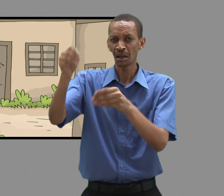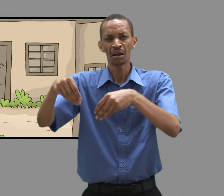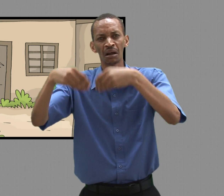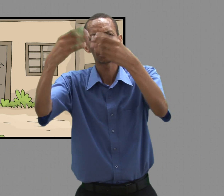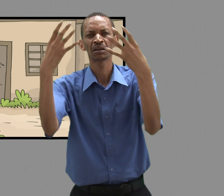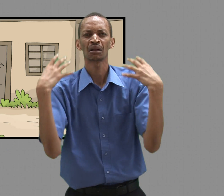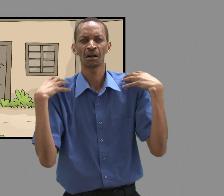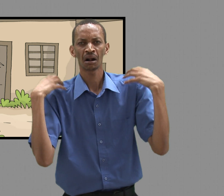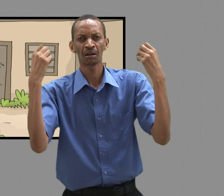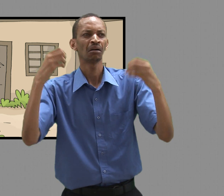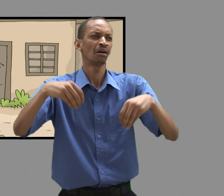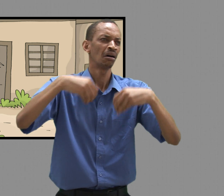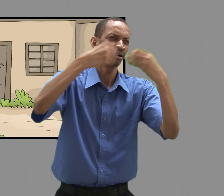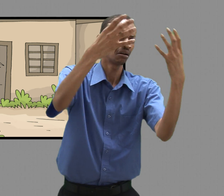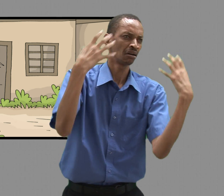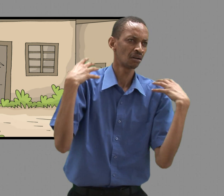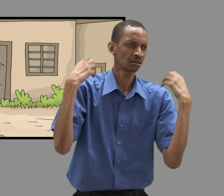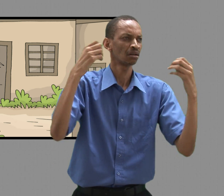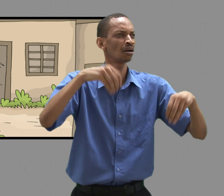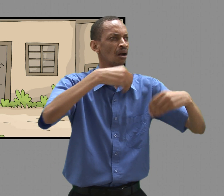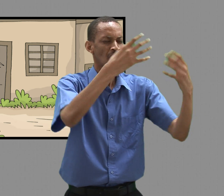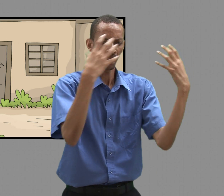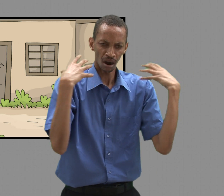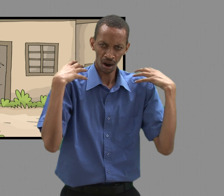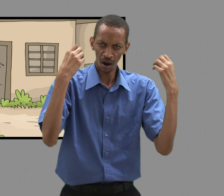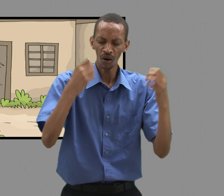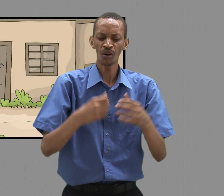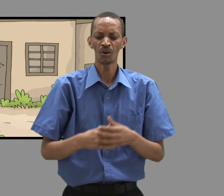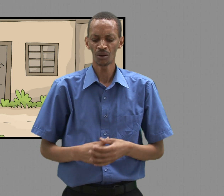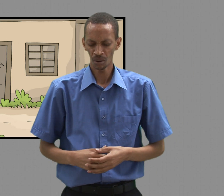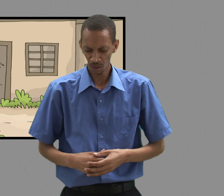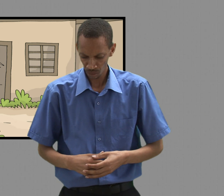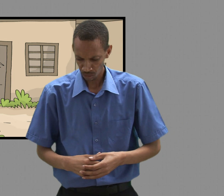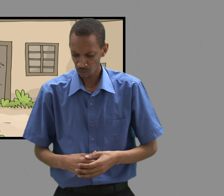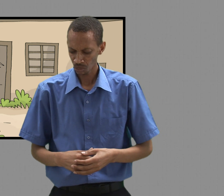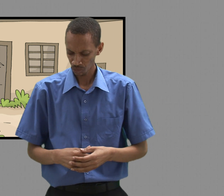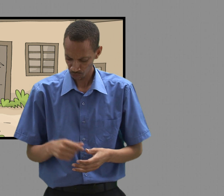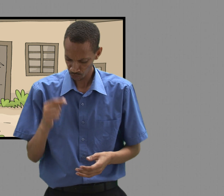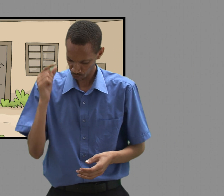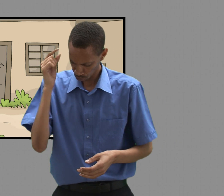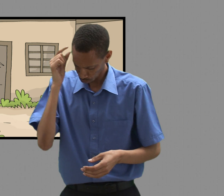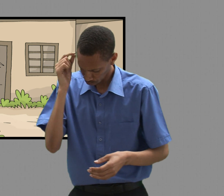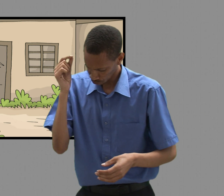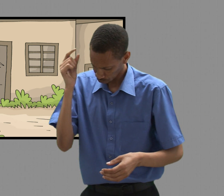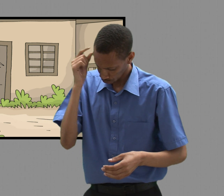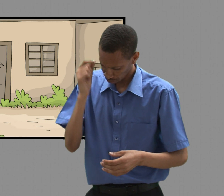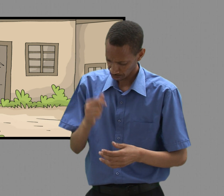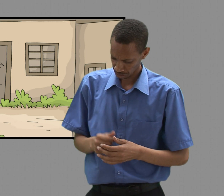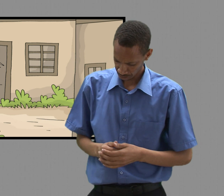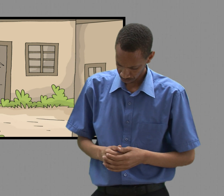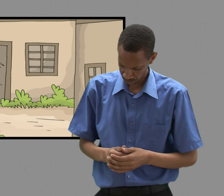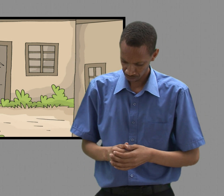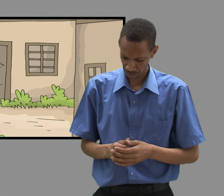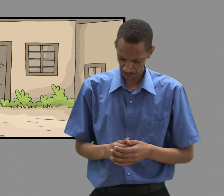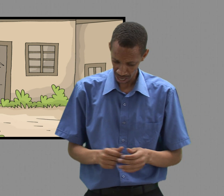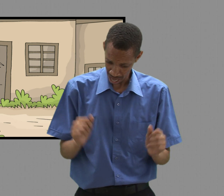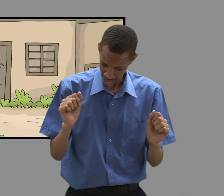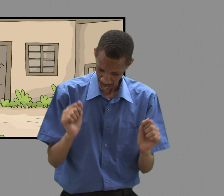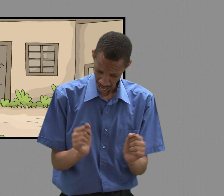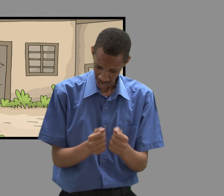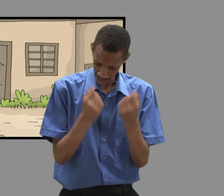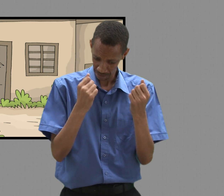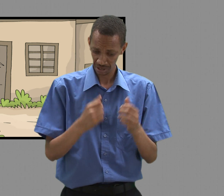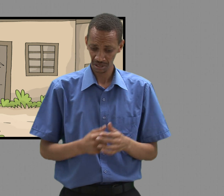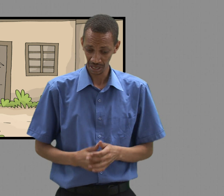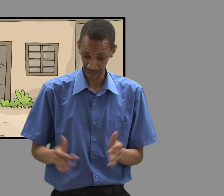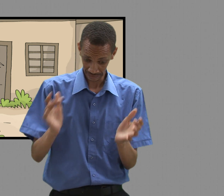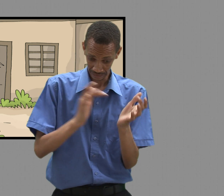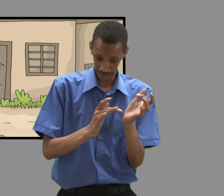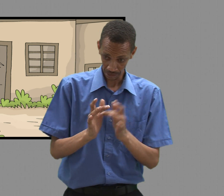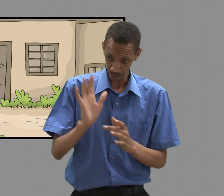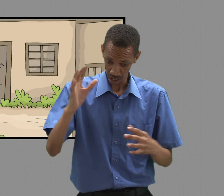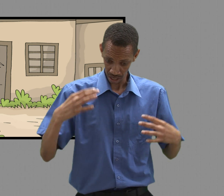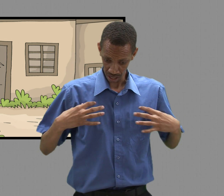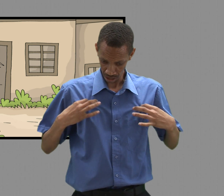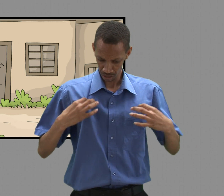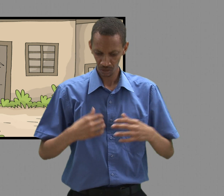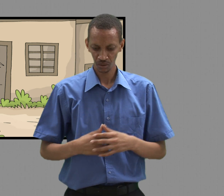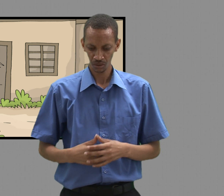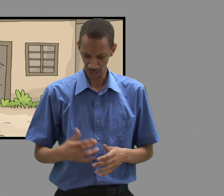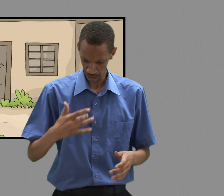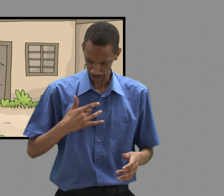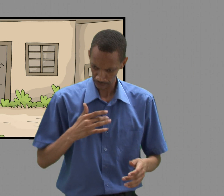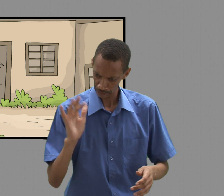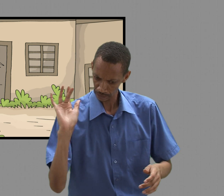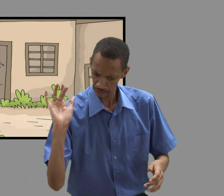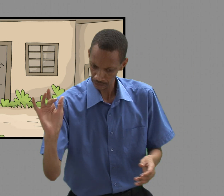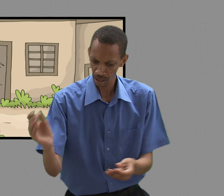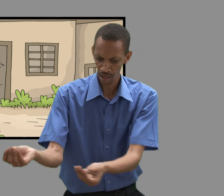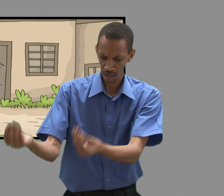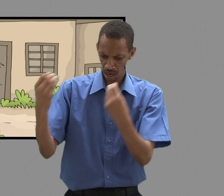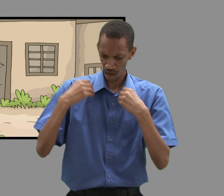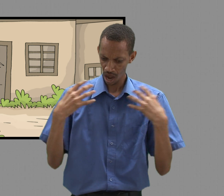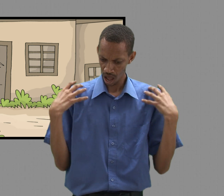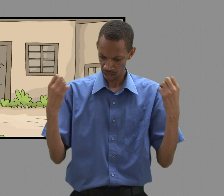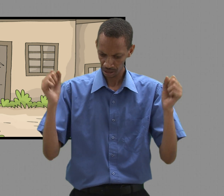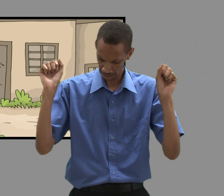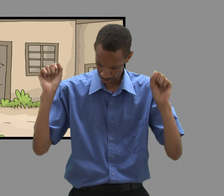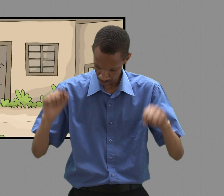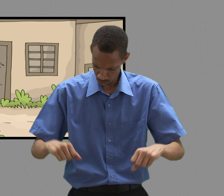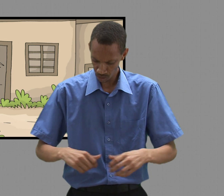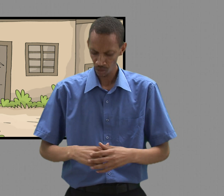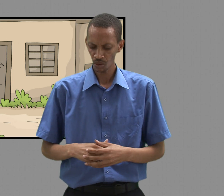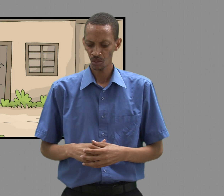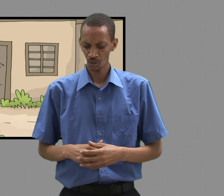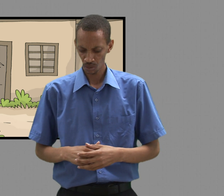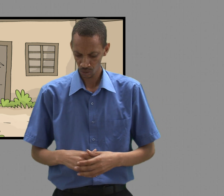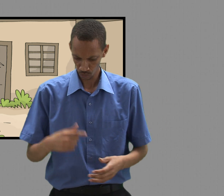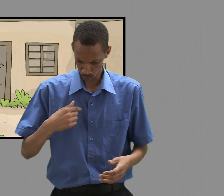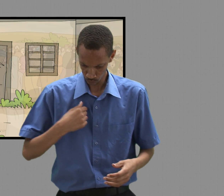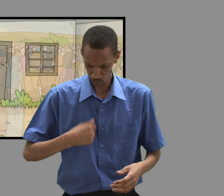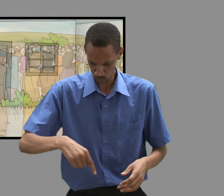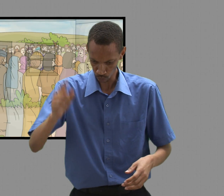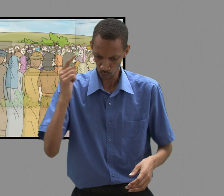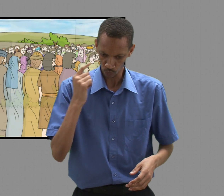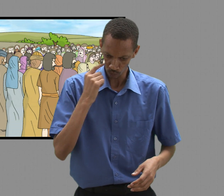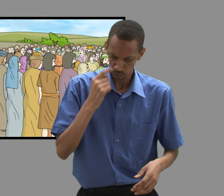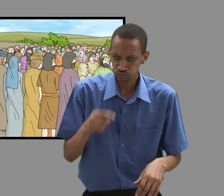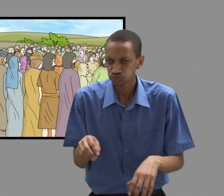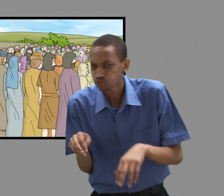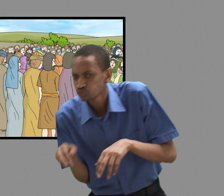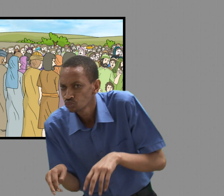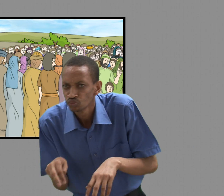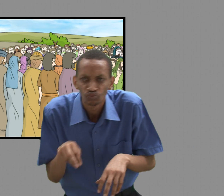Instead, her condition had only grown worse.